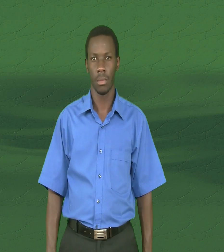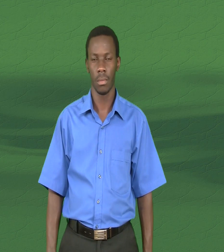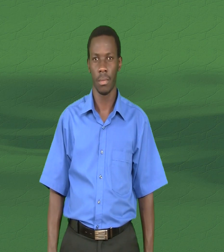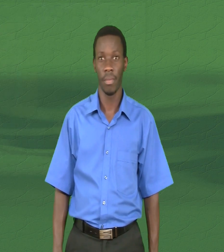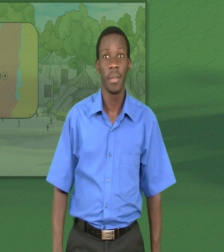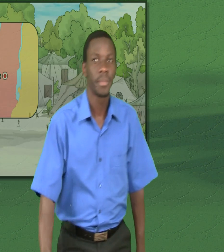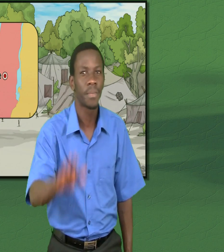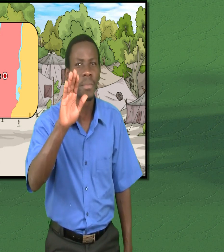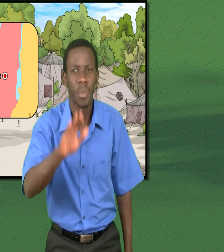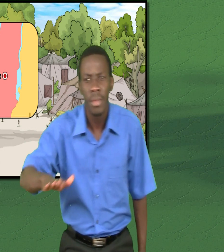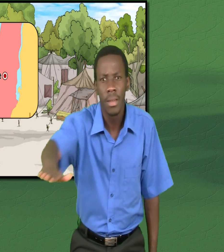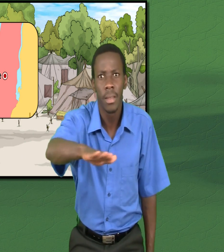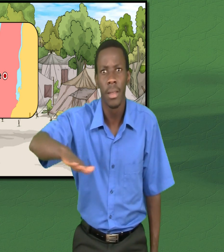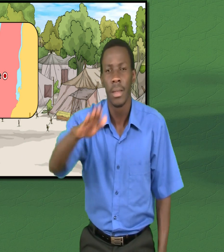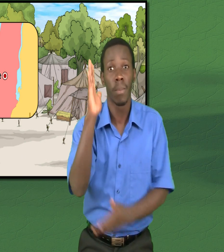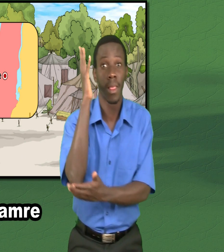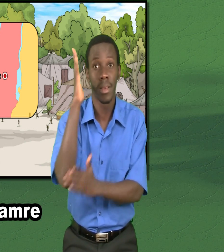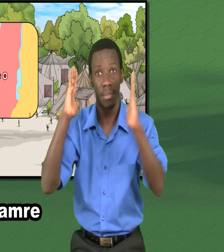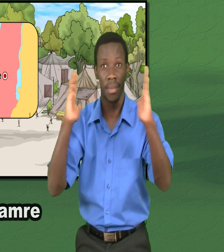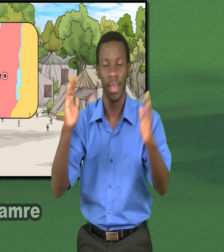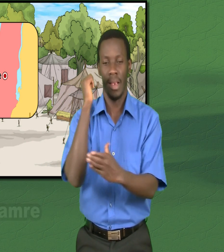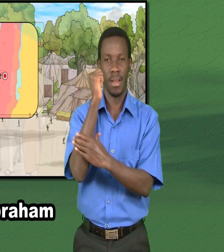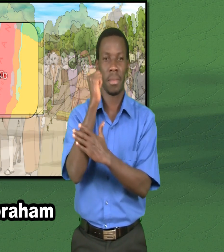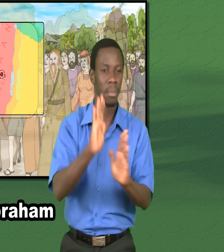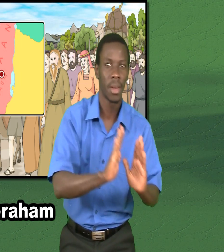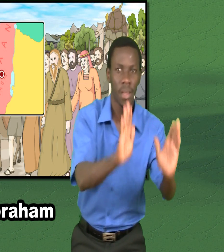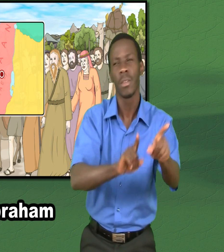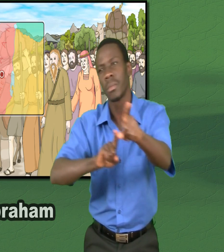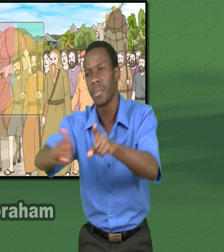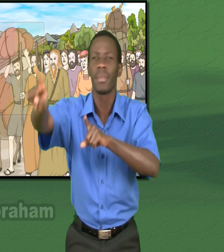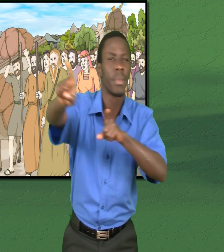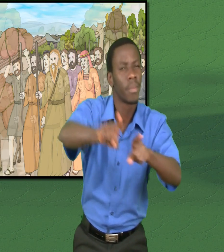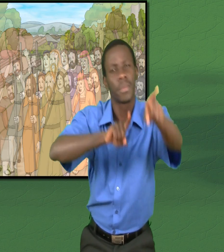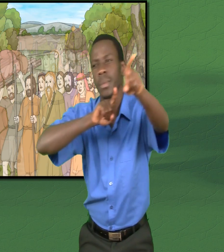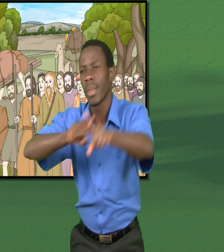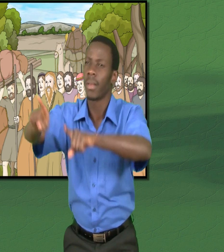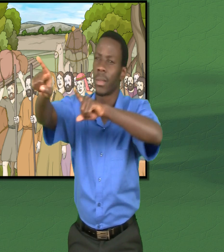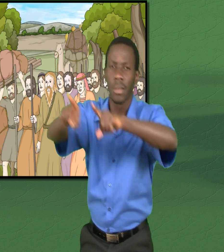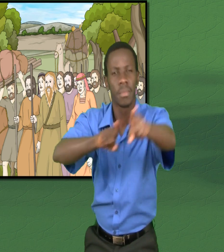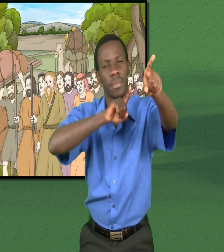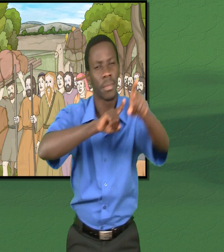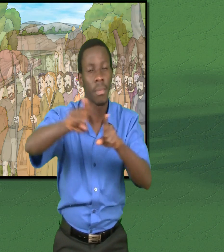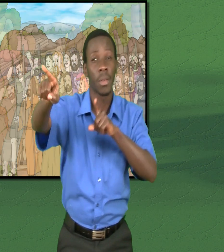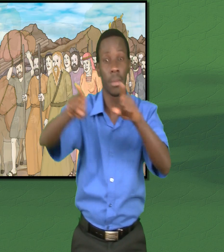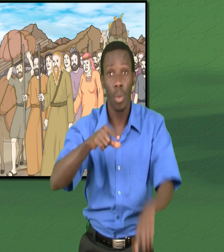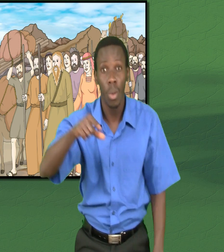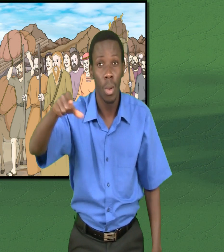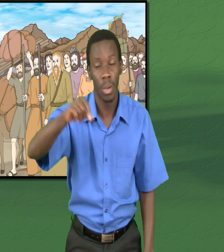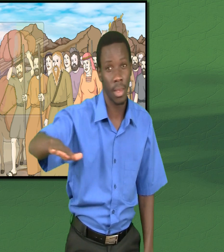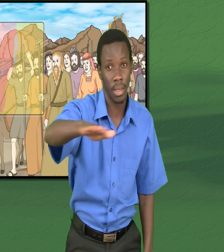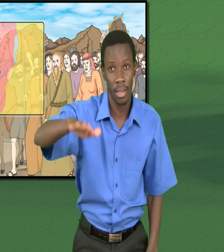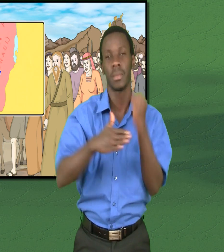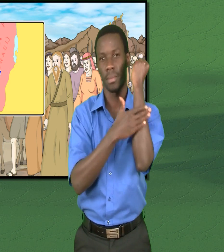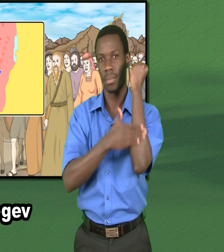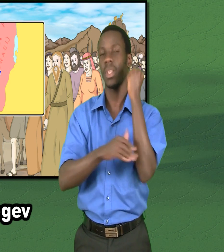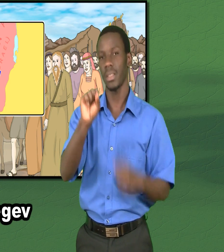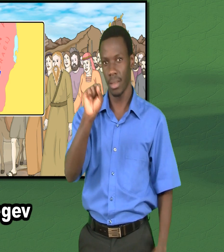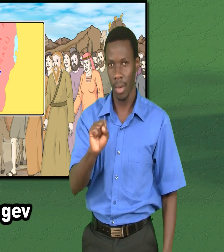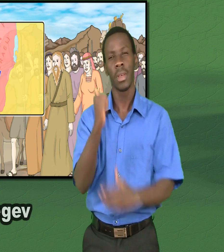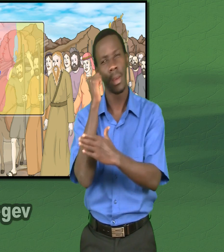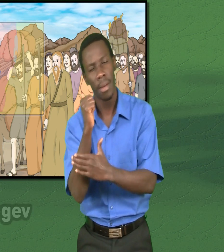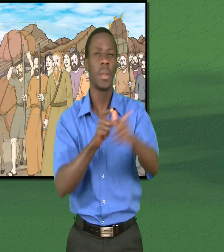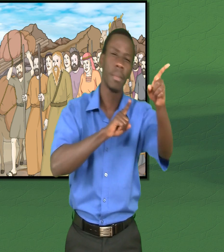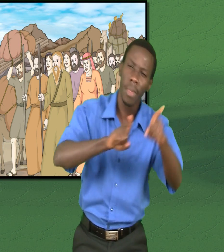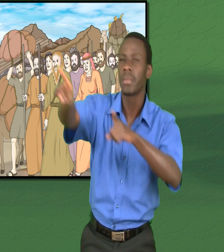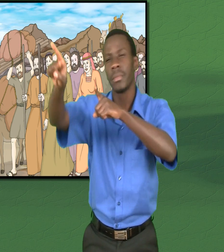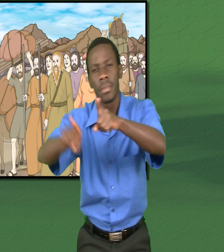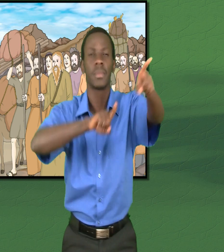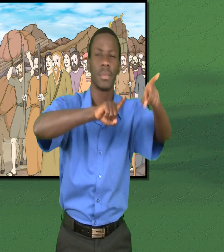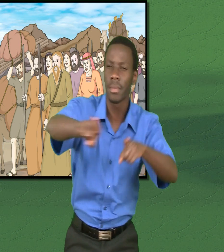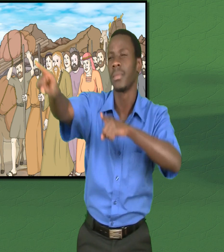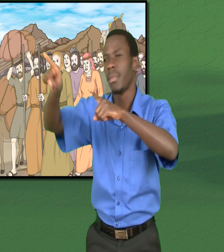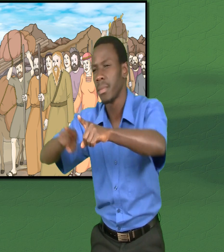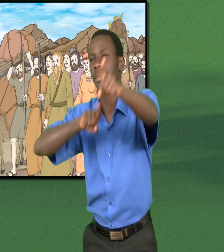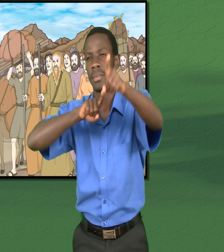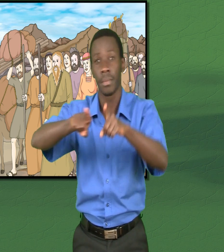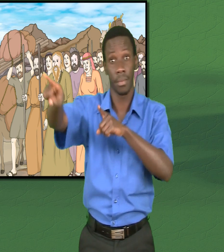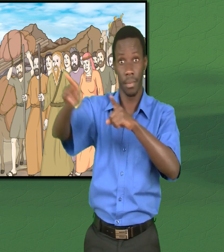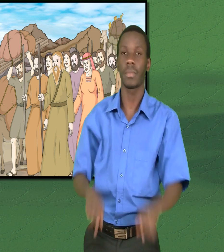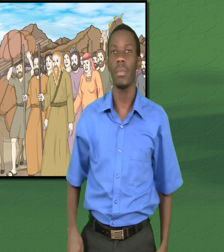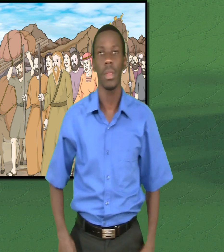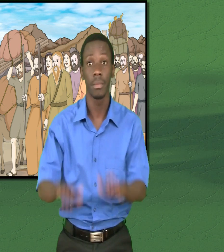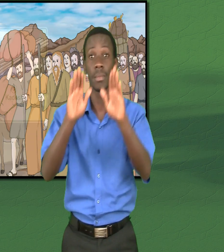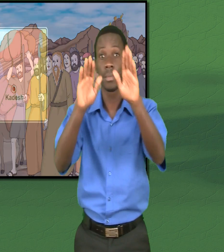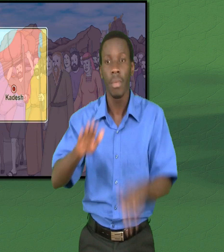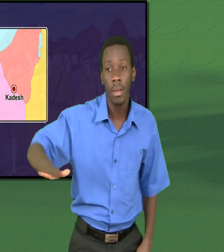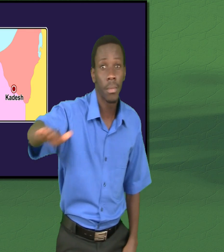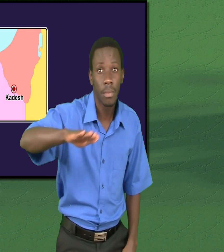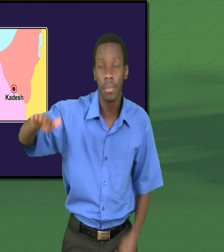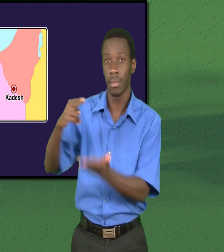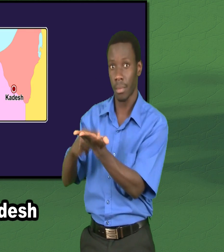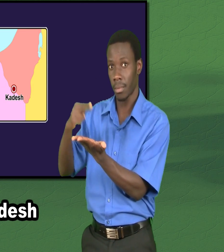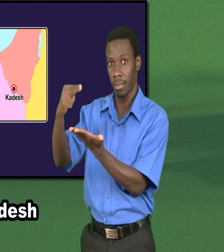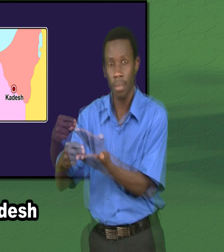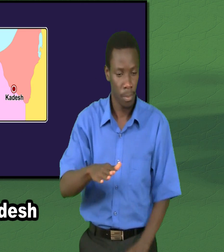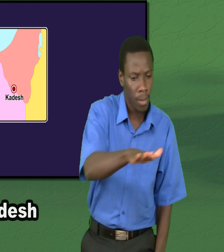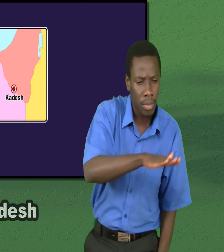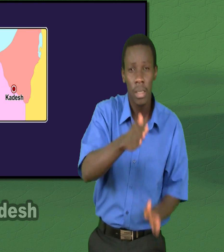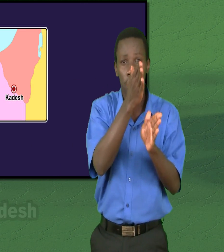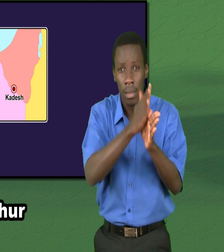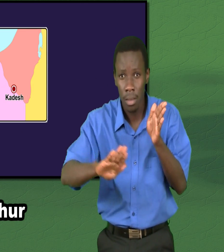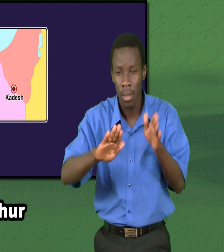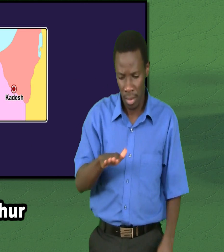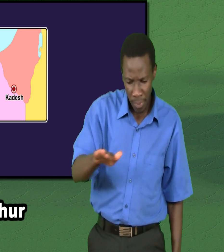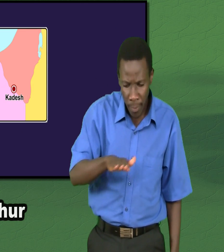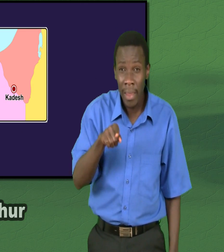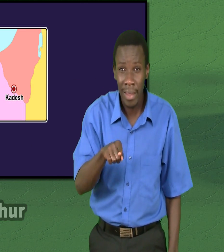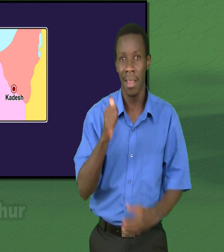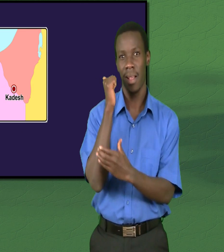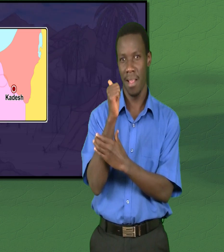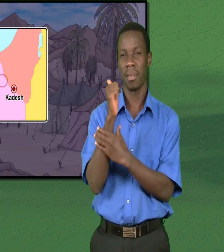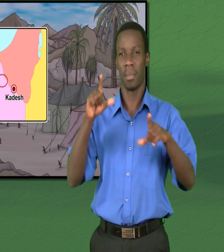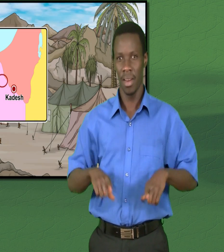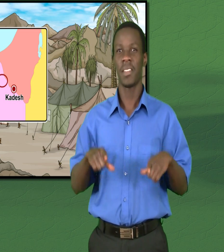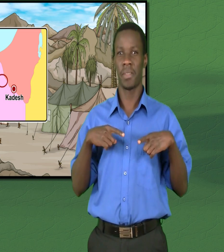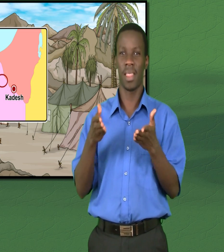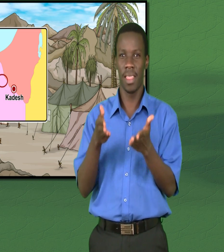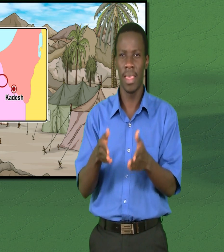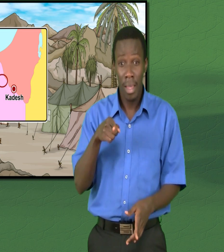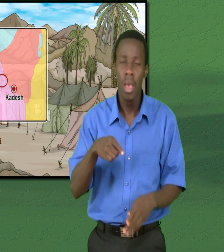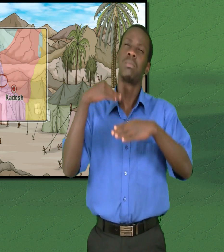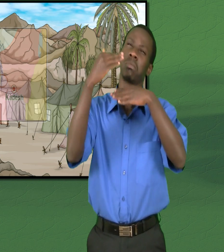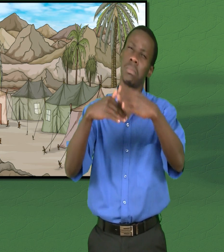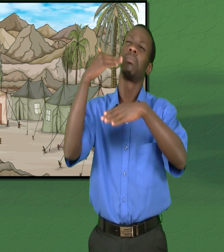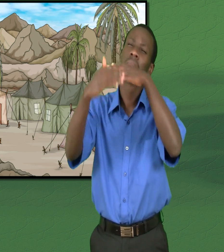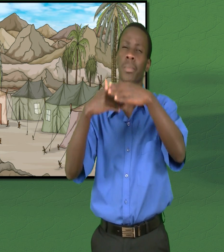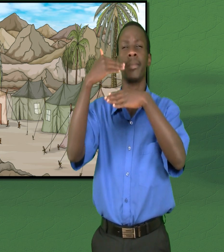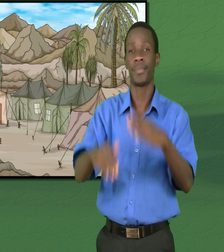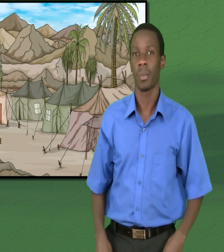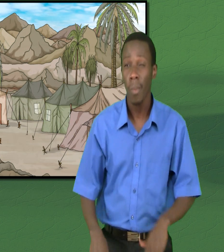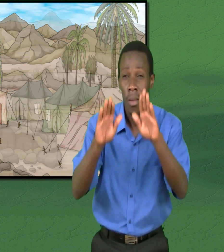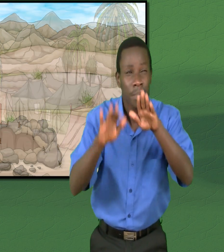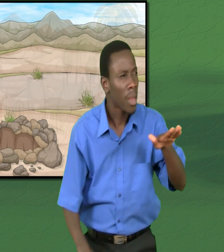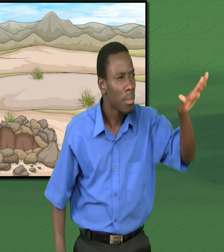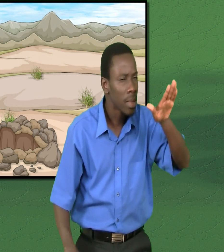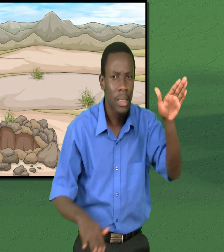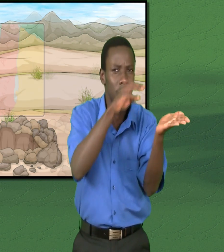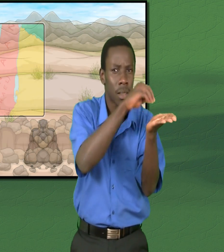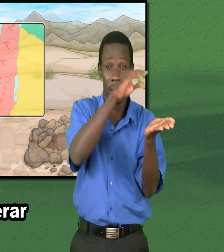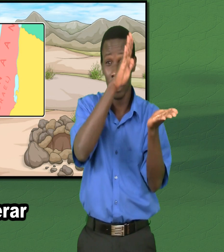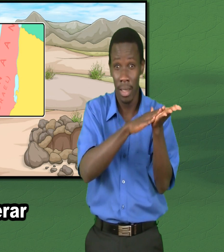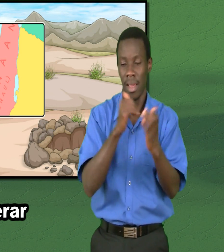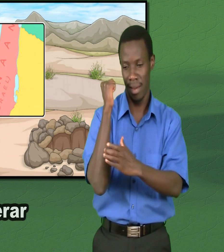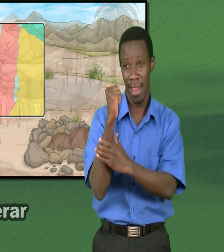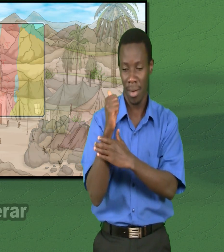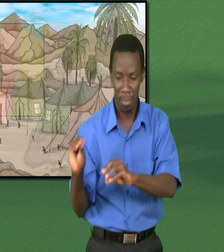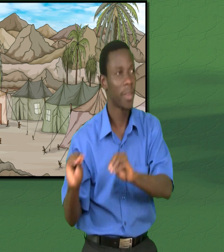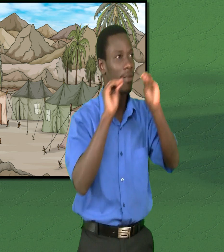Now Abraham journeyed from there to the region of the Negev and settled between Kadesh and Shur.